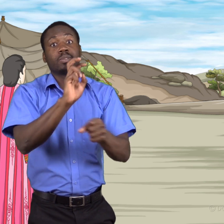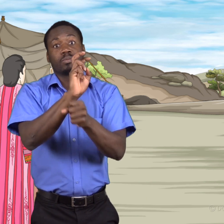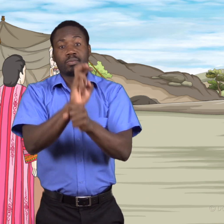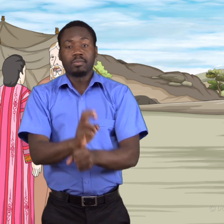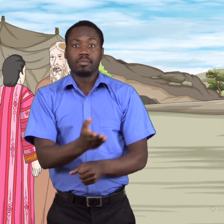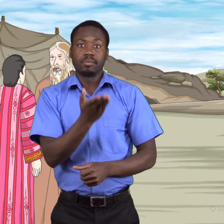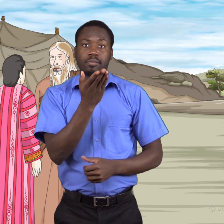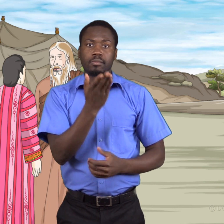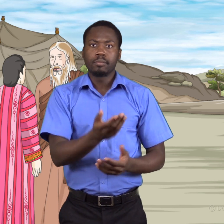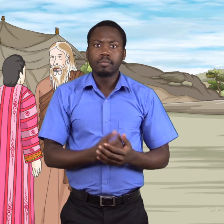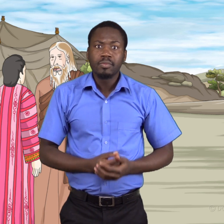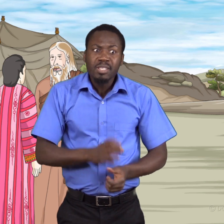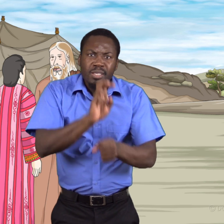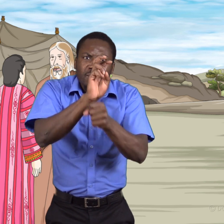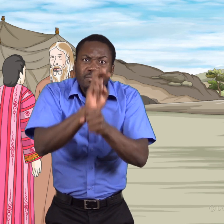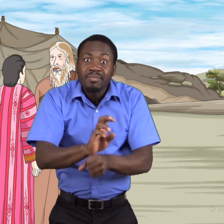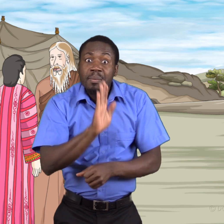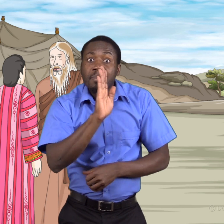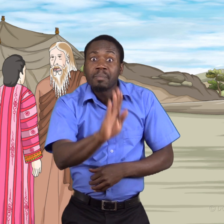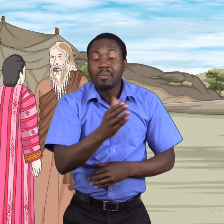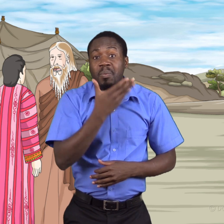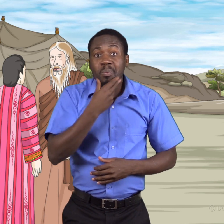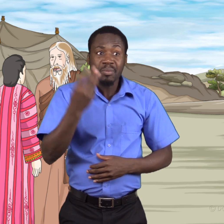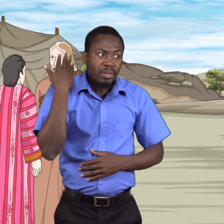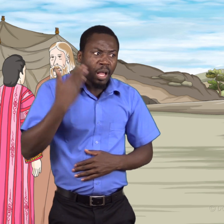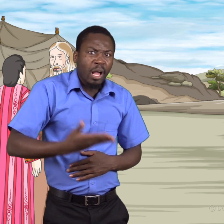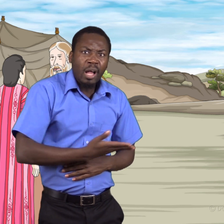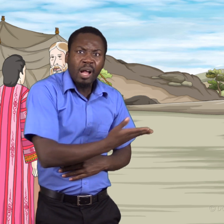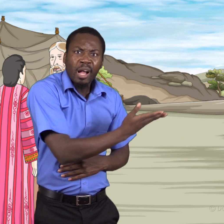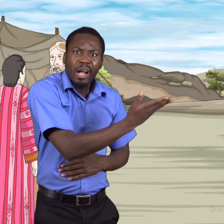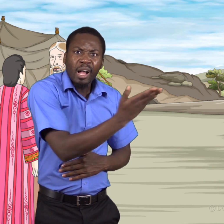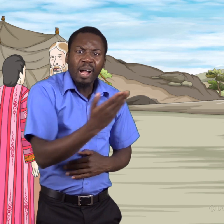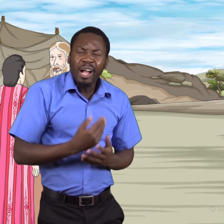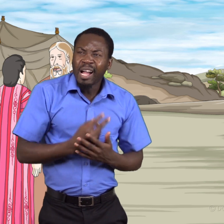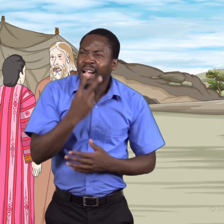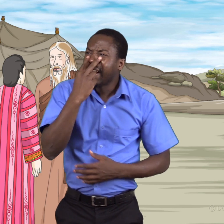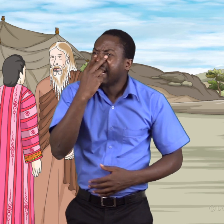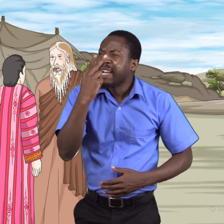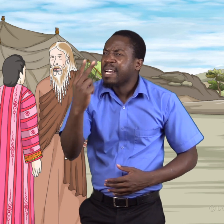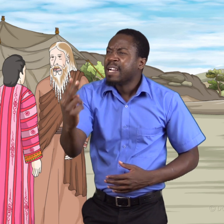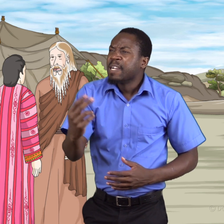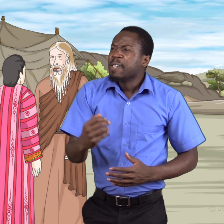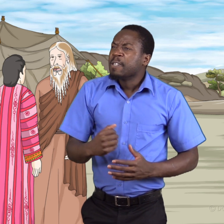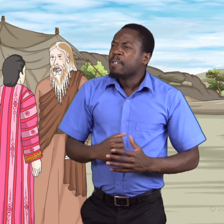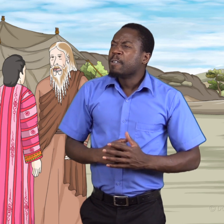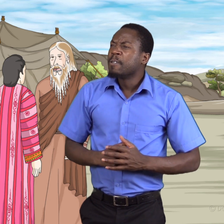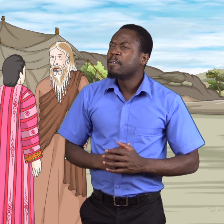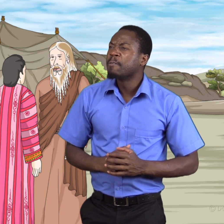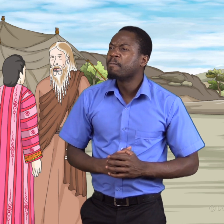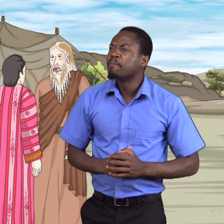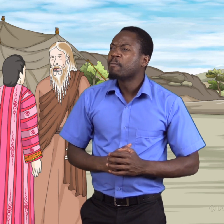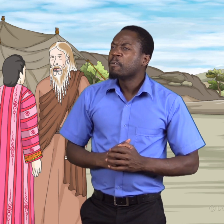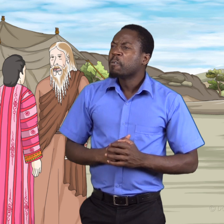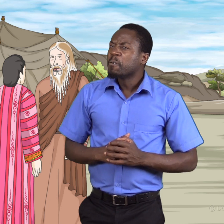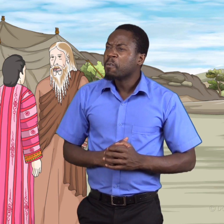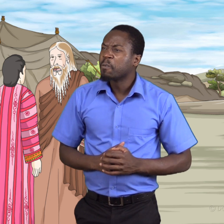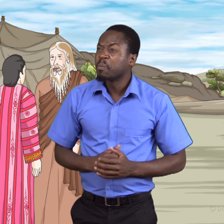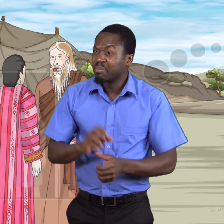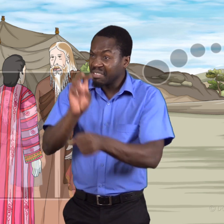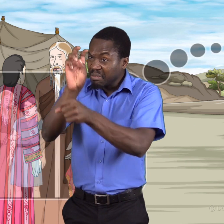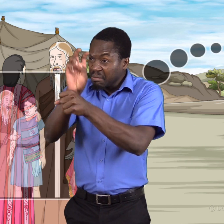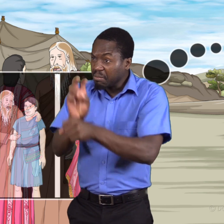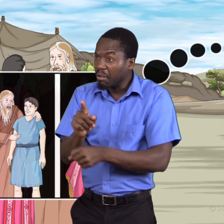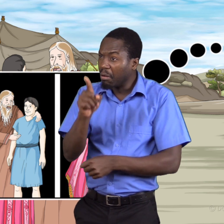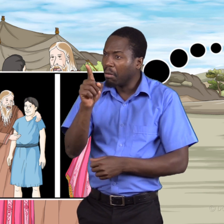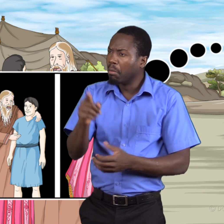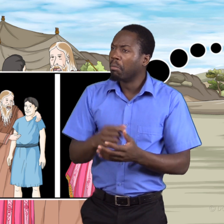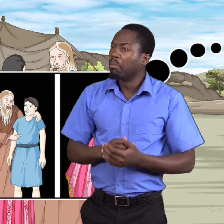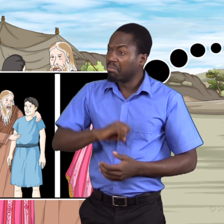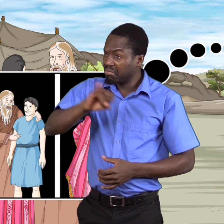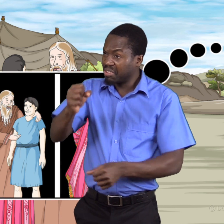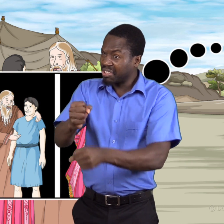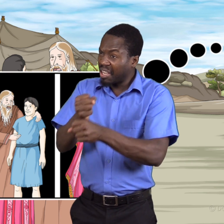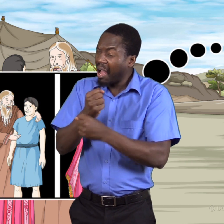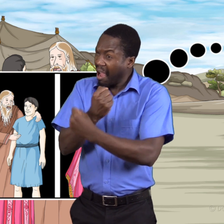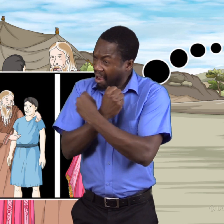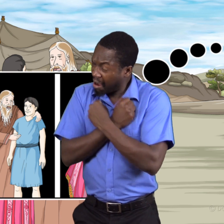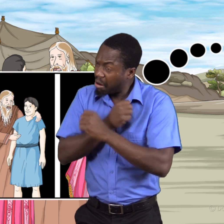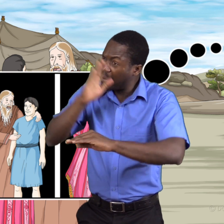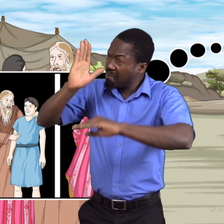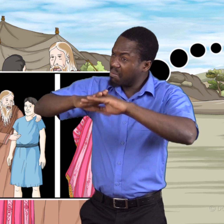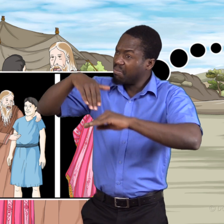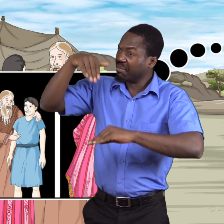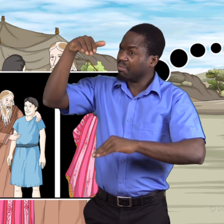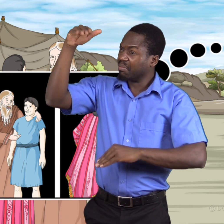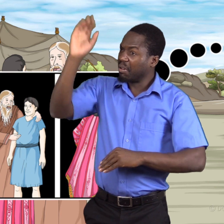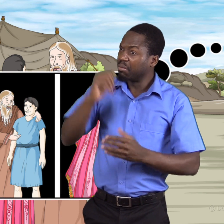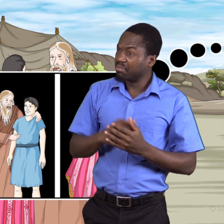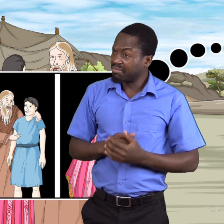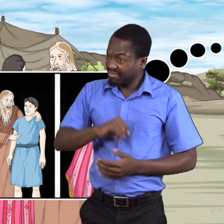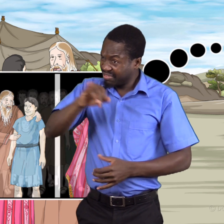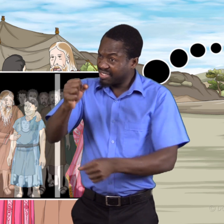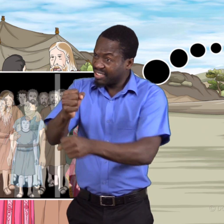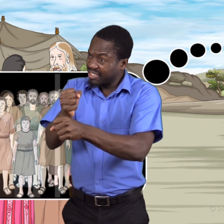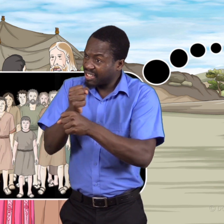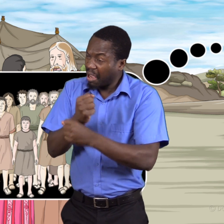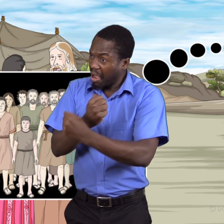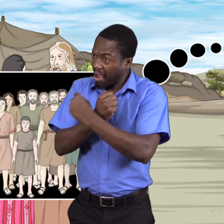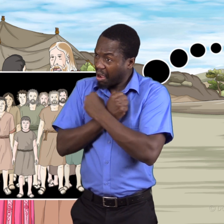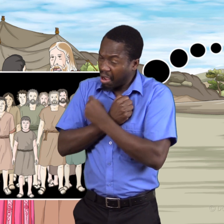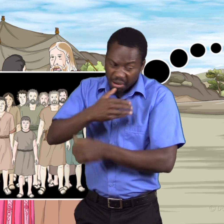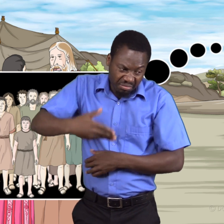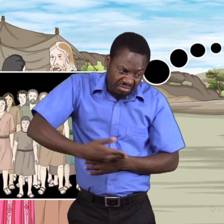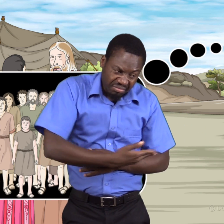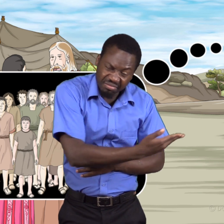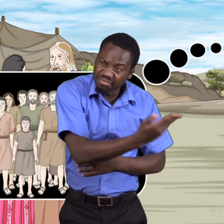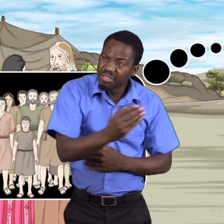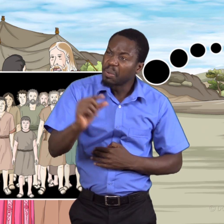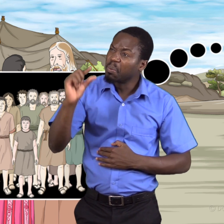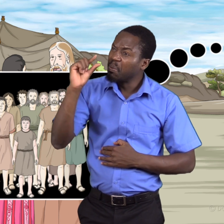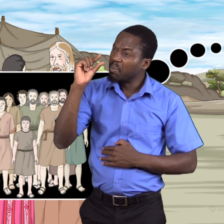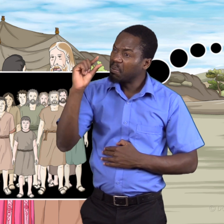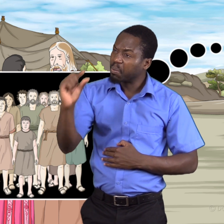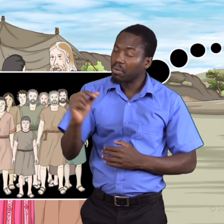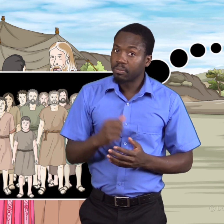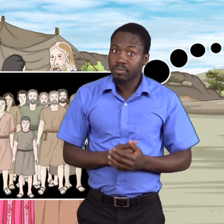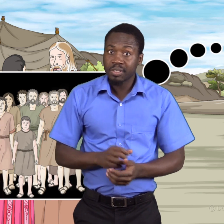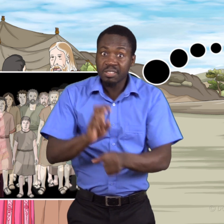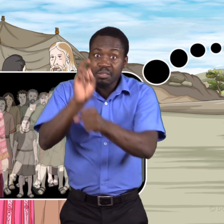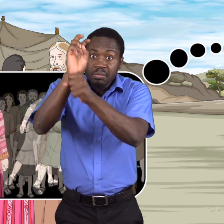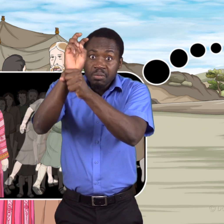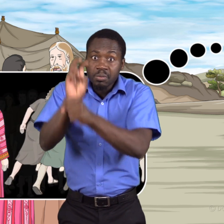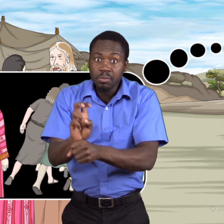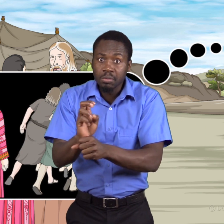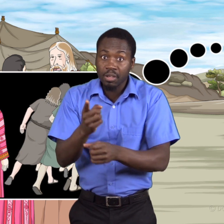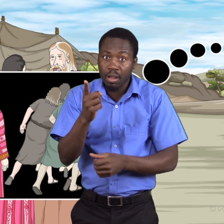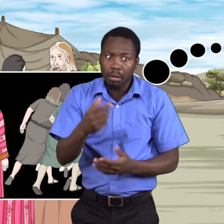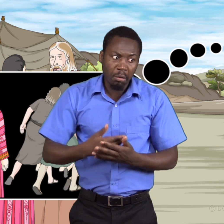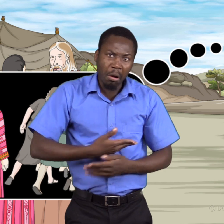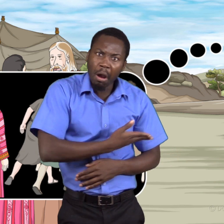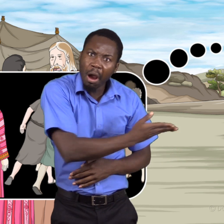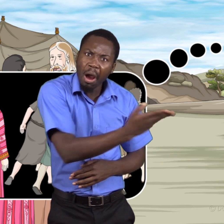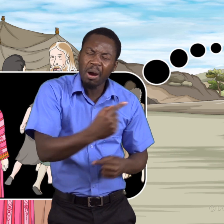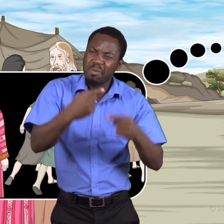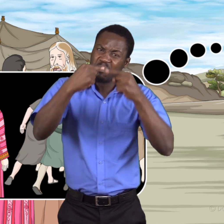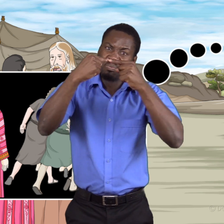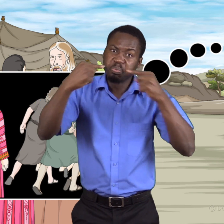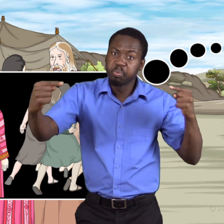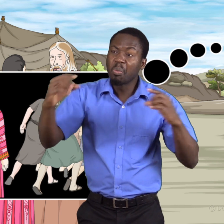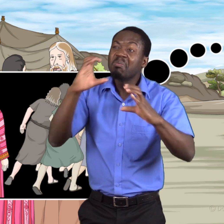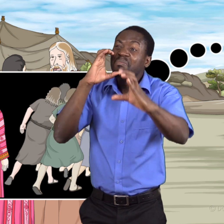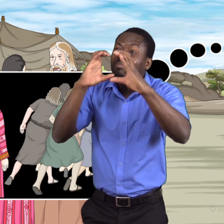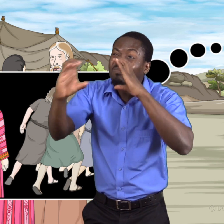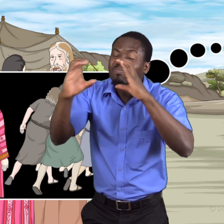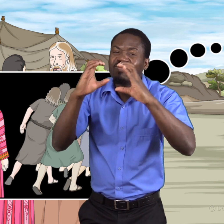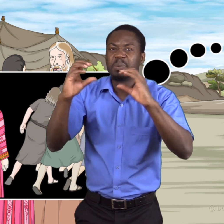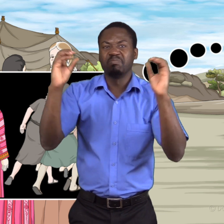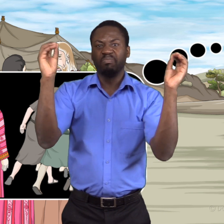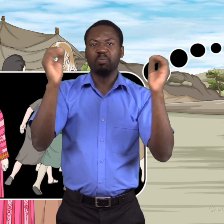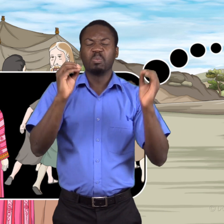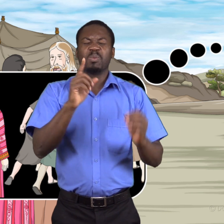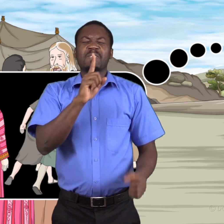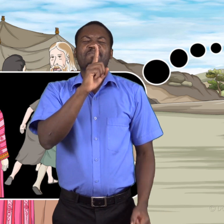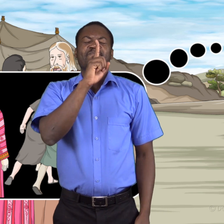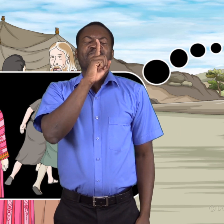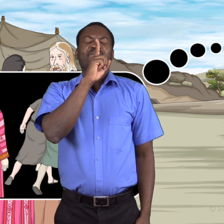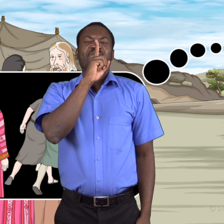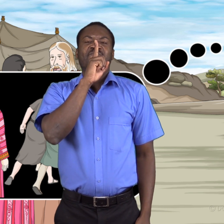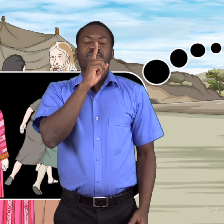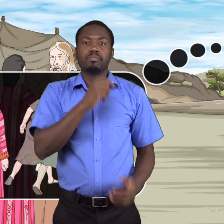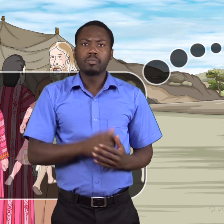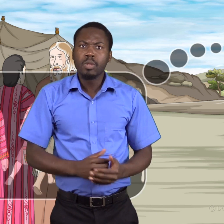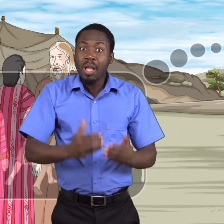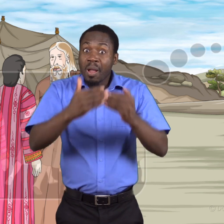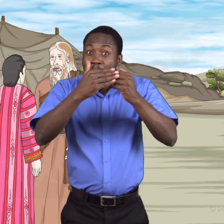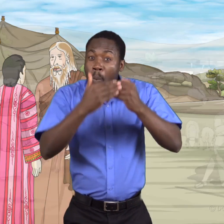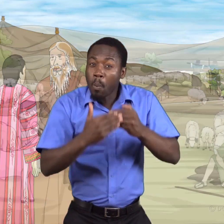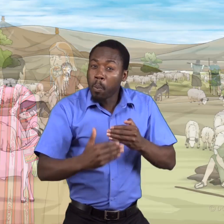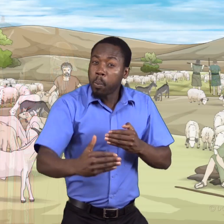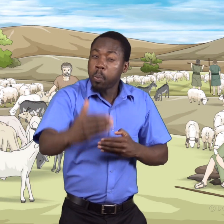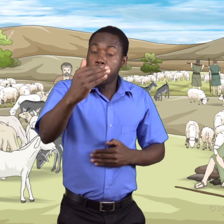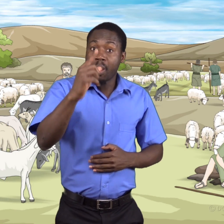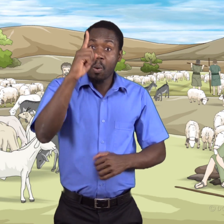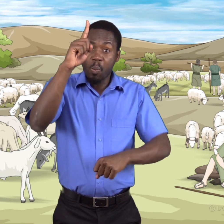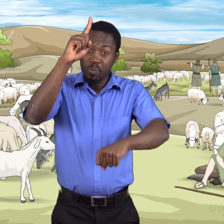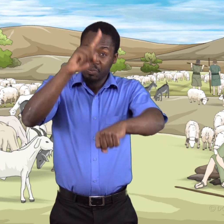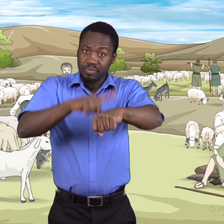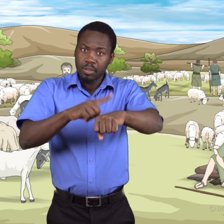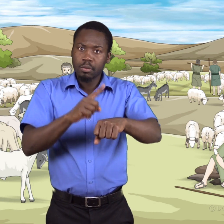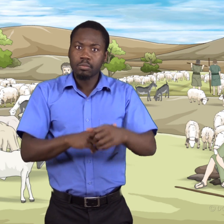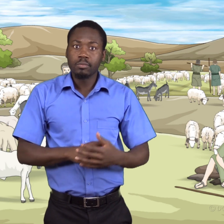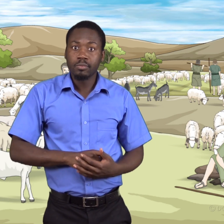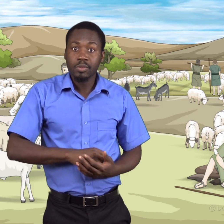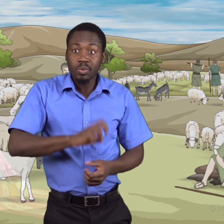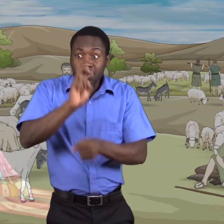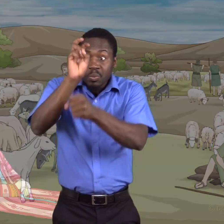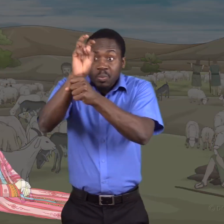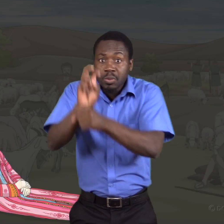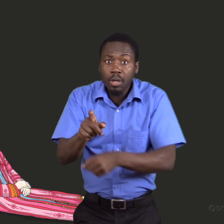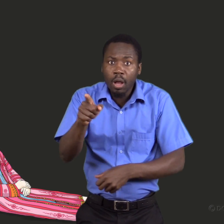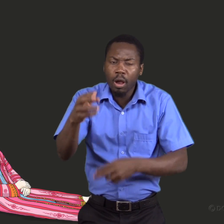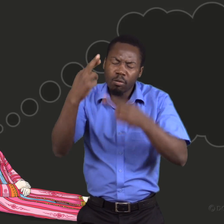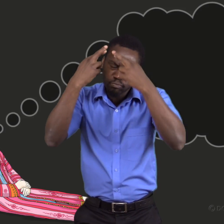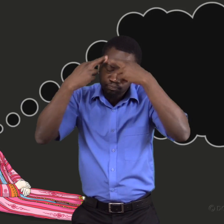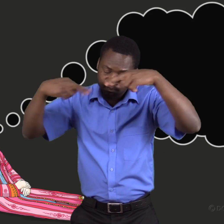When Joseph’s brothers saw that their father loved him more than any of them, they hated him and could not speak a kind word to him.